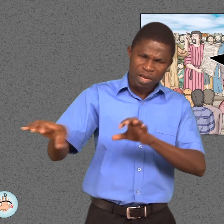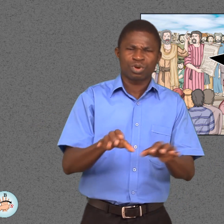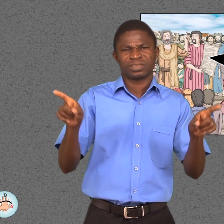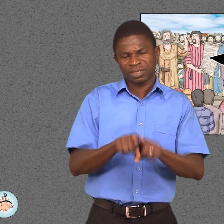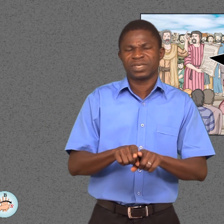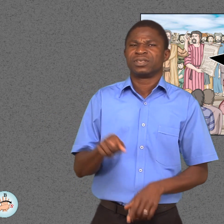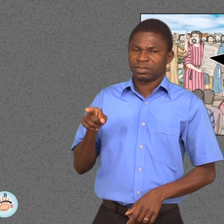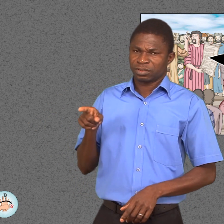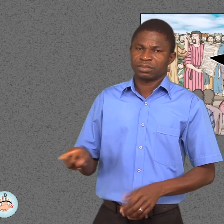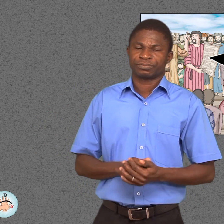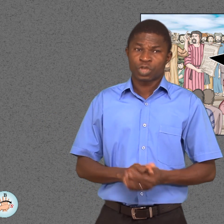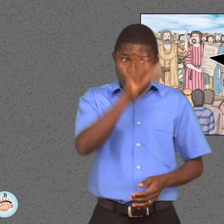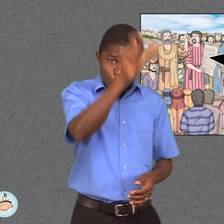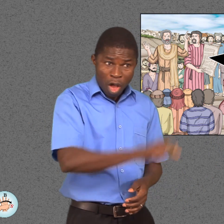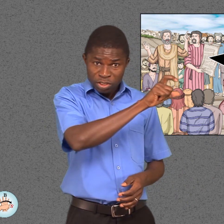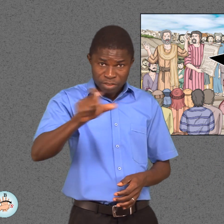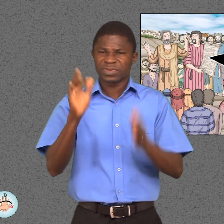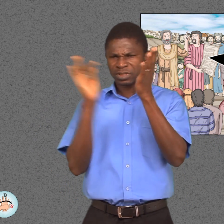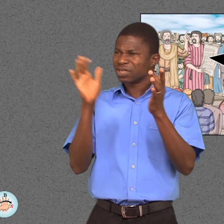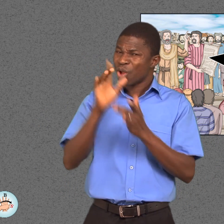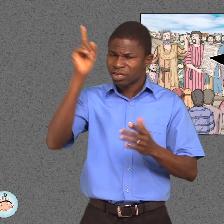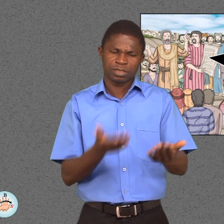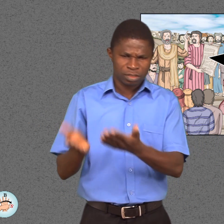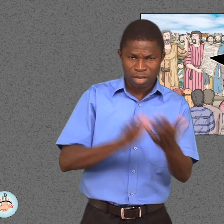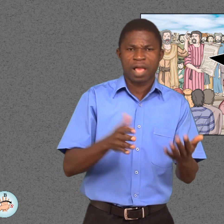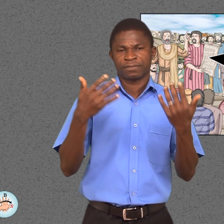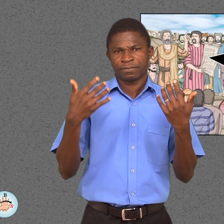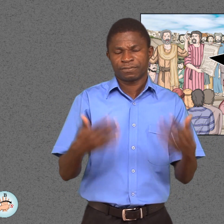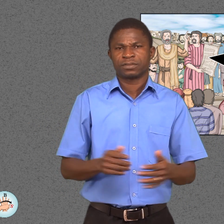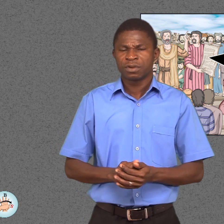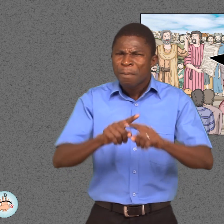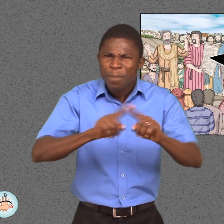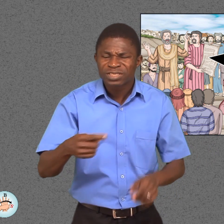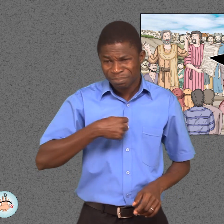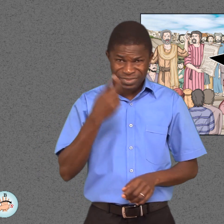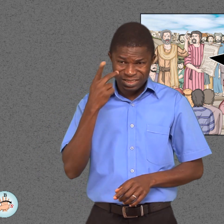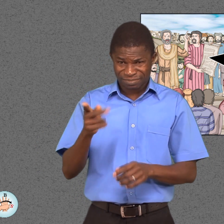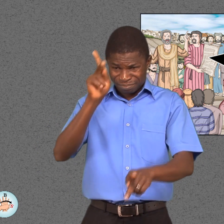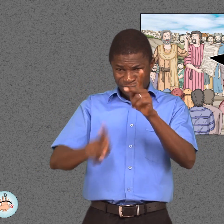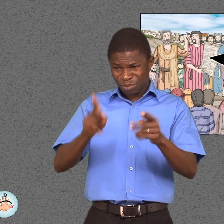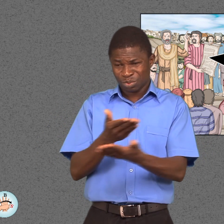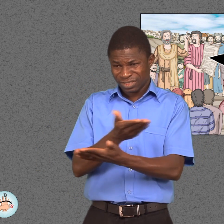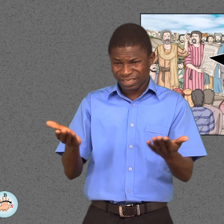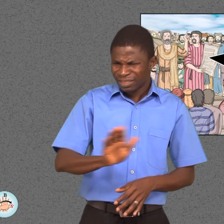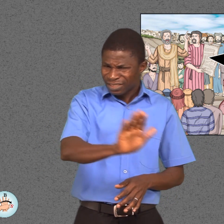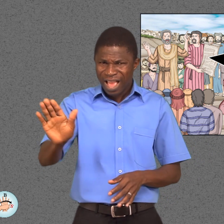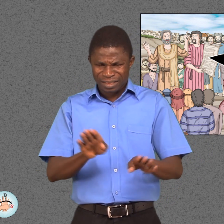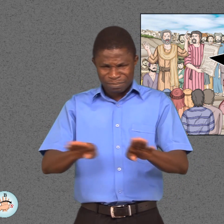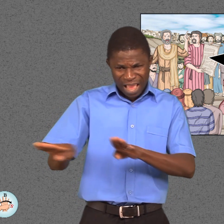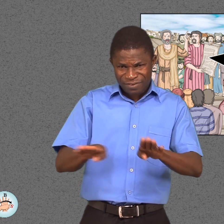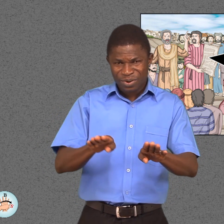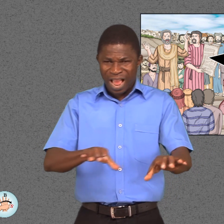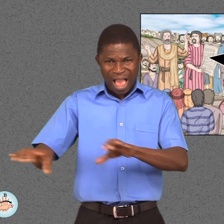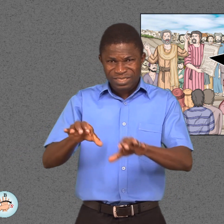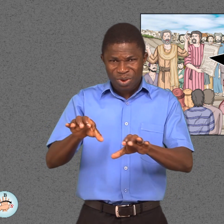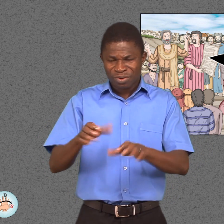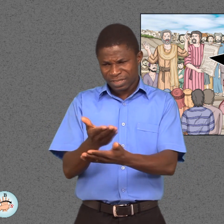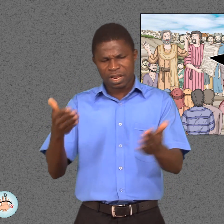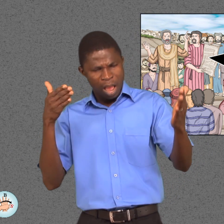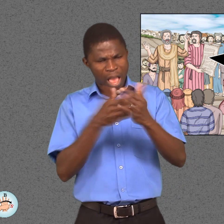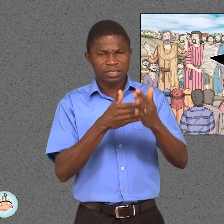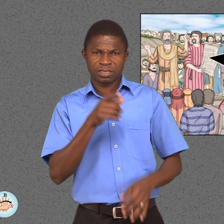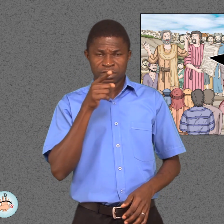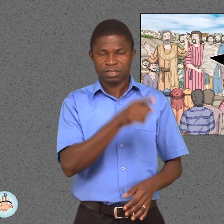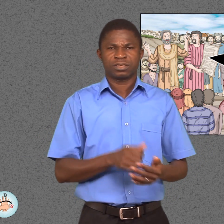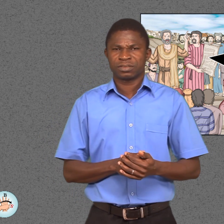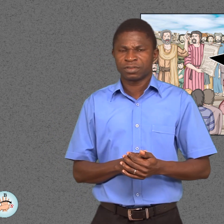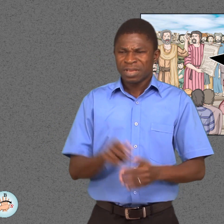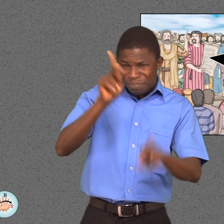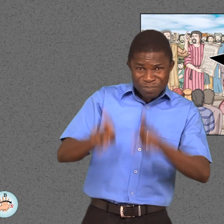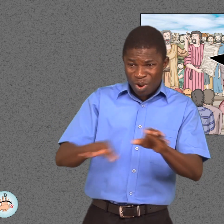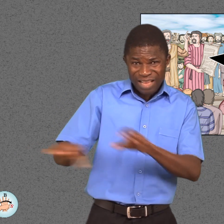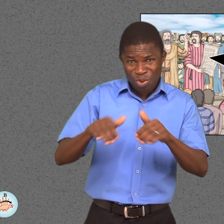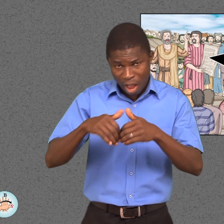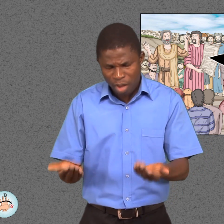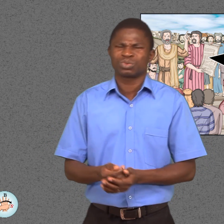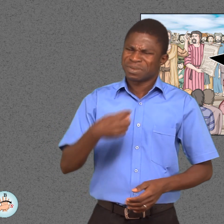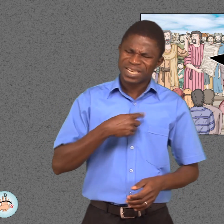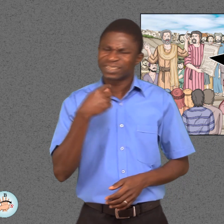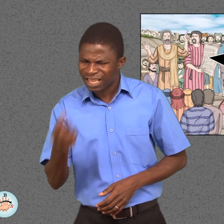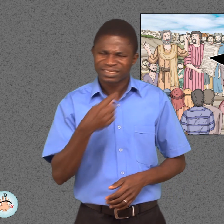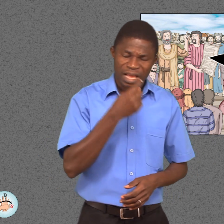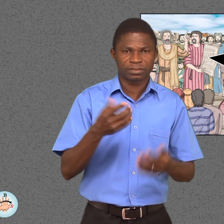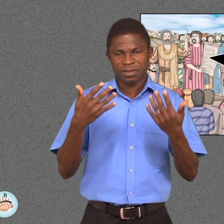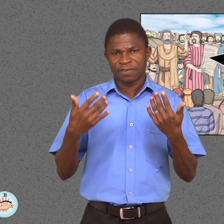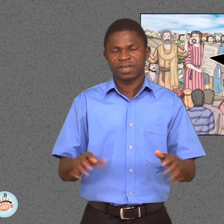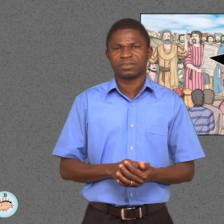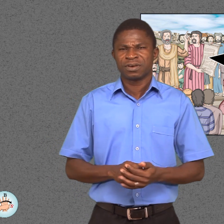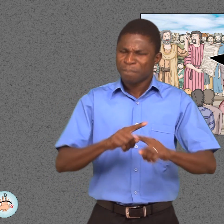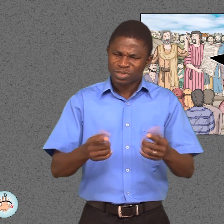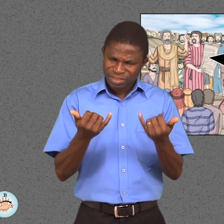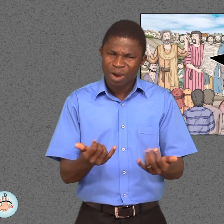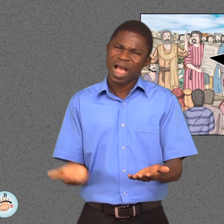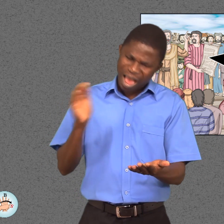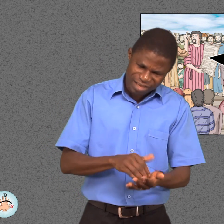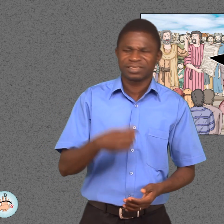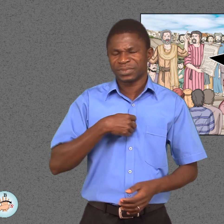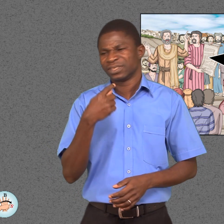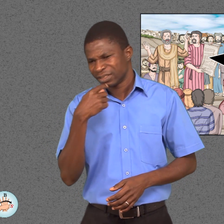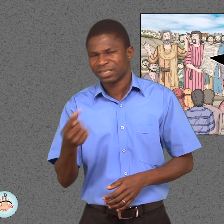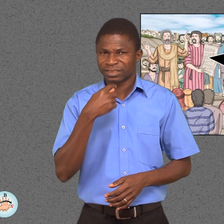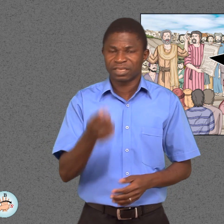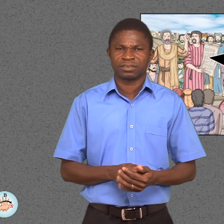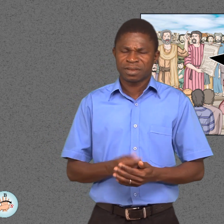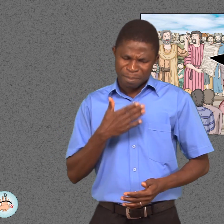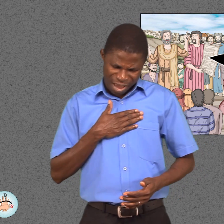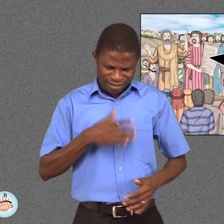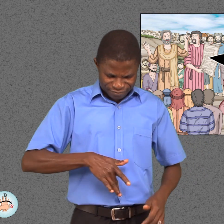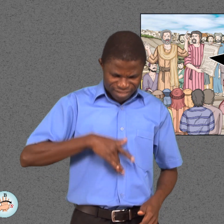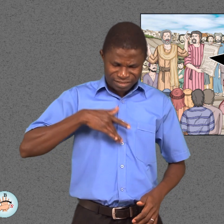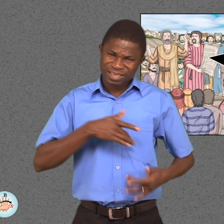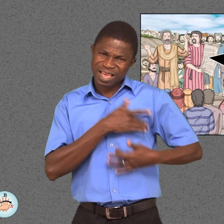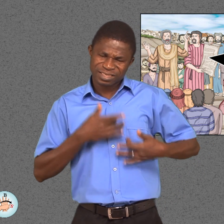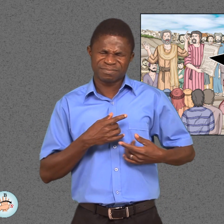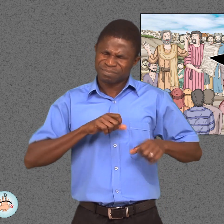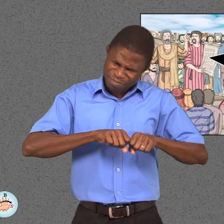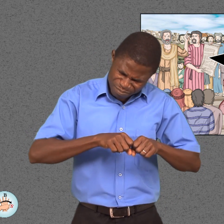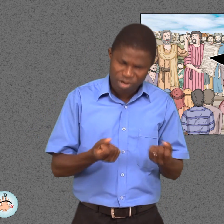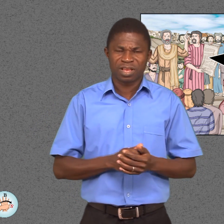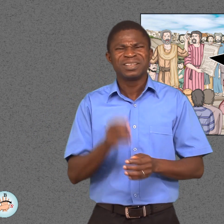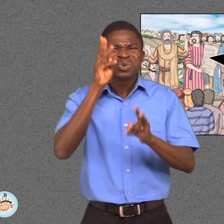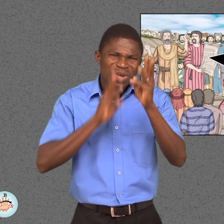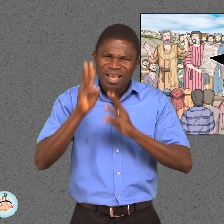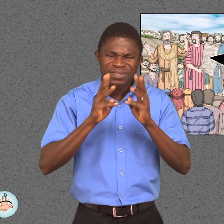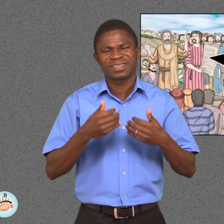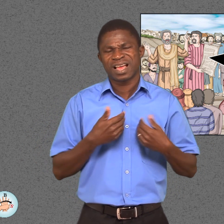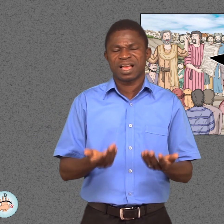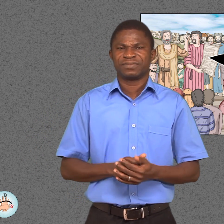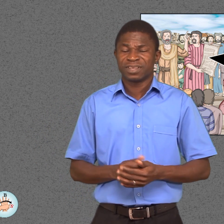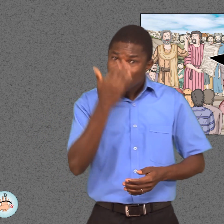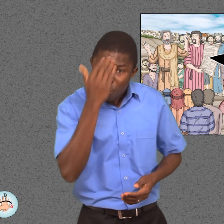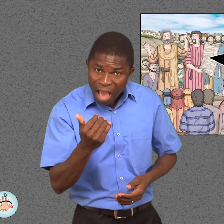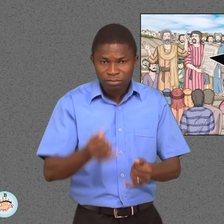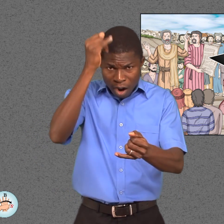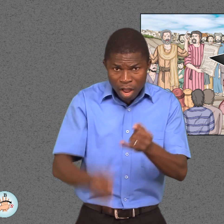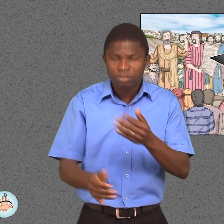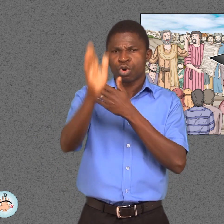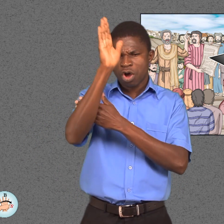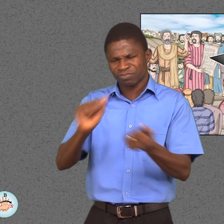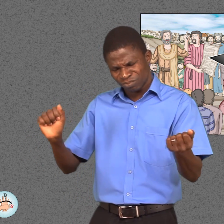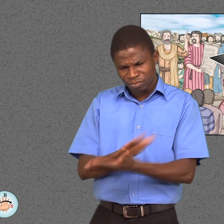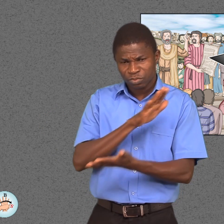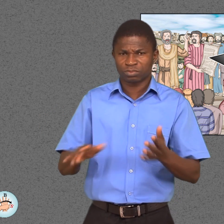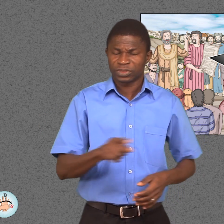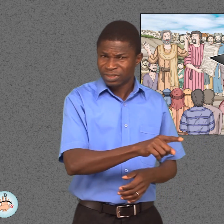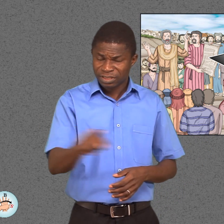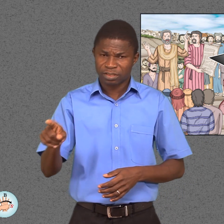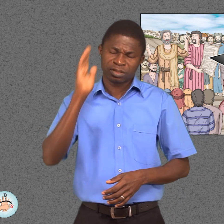For as I have often told you before, and now say again even with tears: Many live as enemies of the cross of Christ.